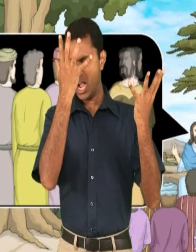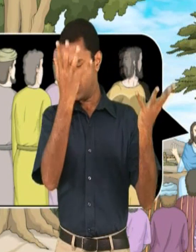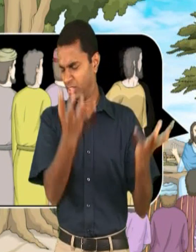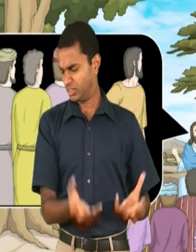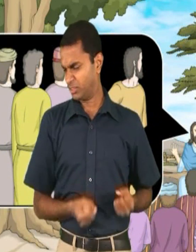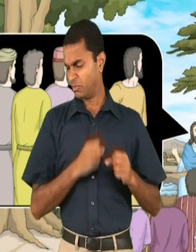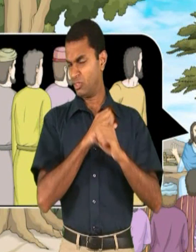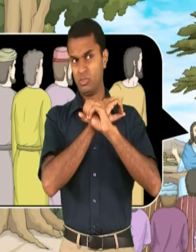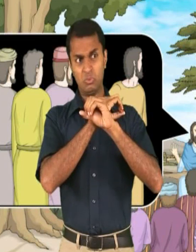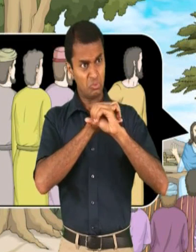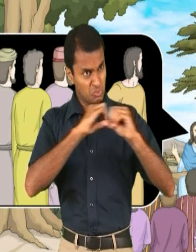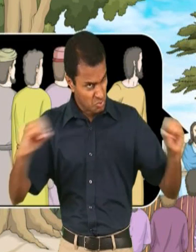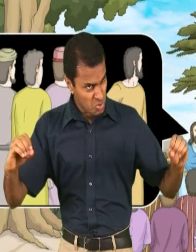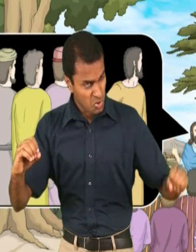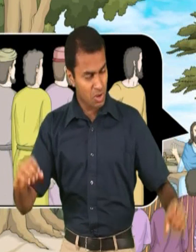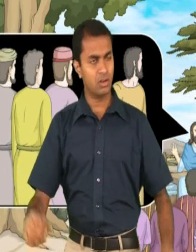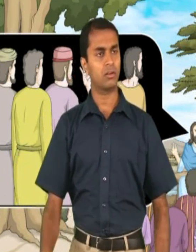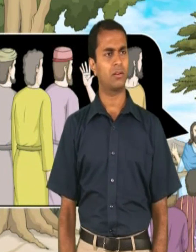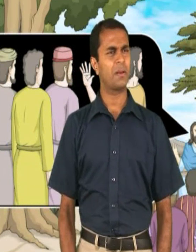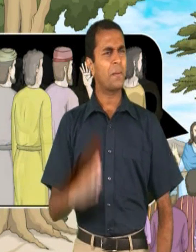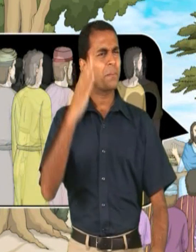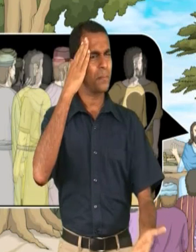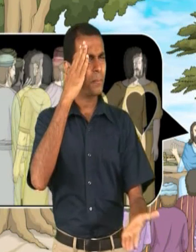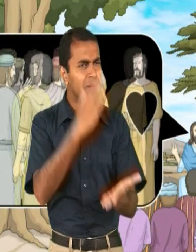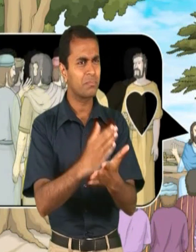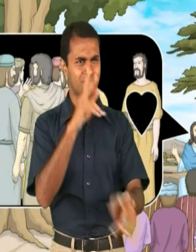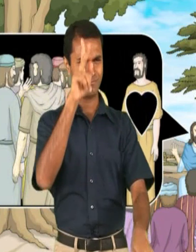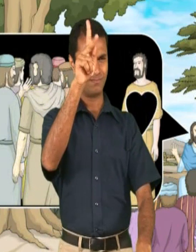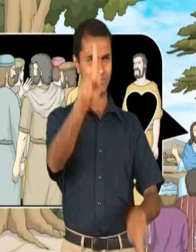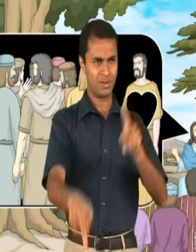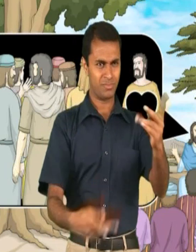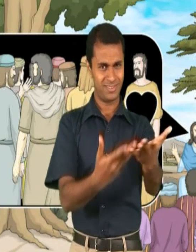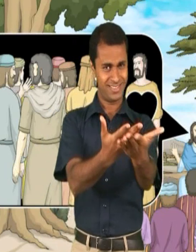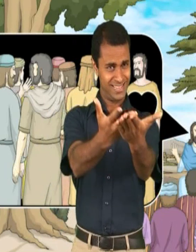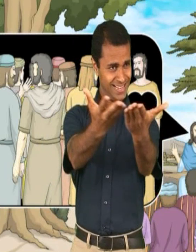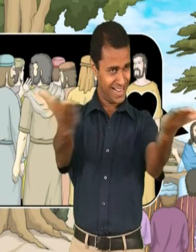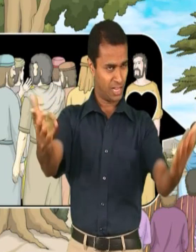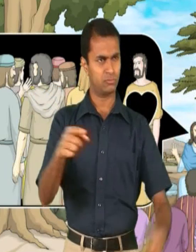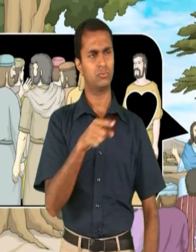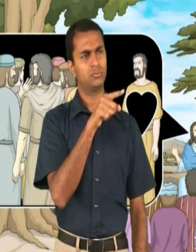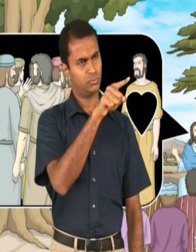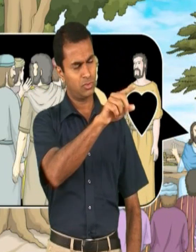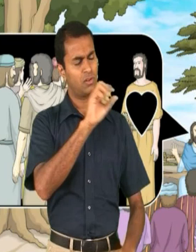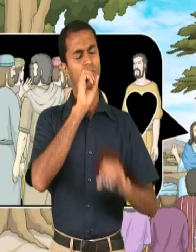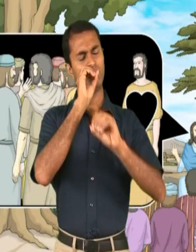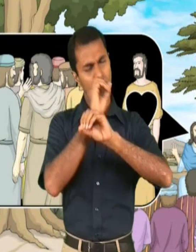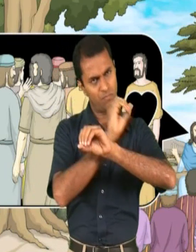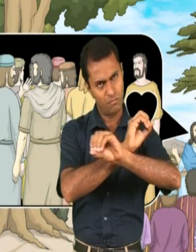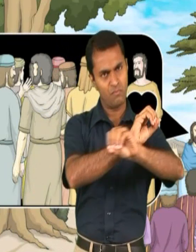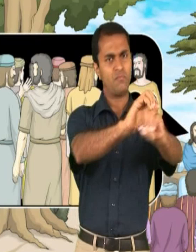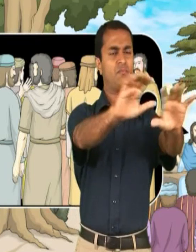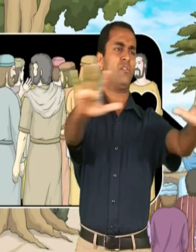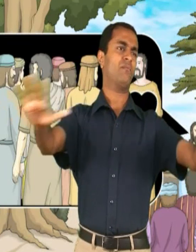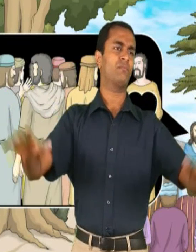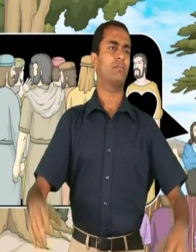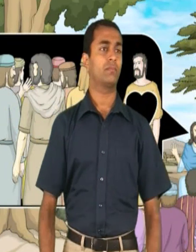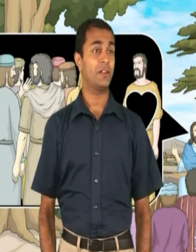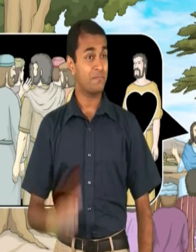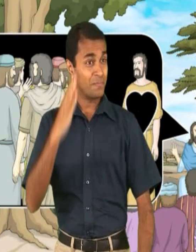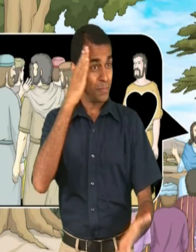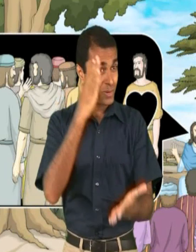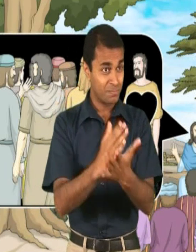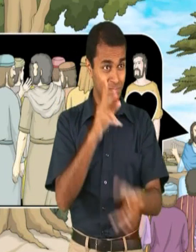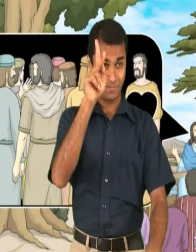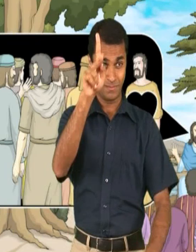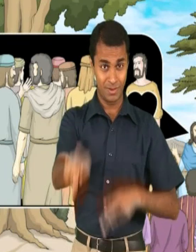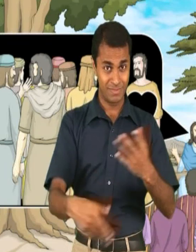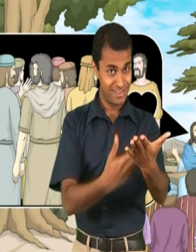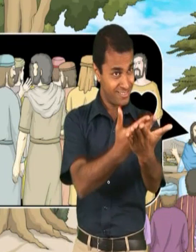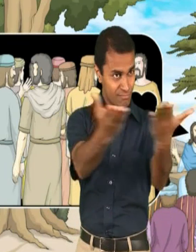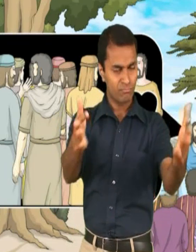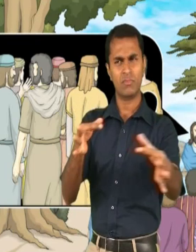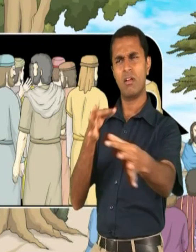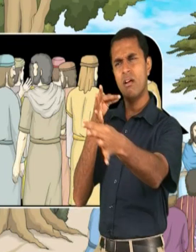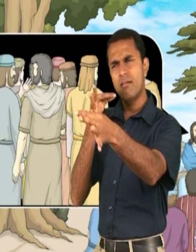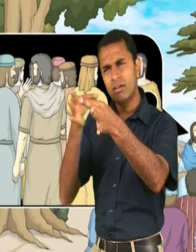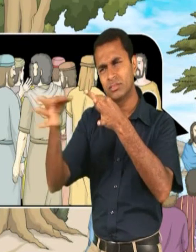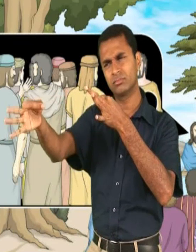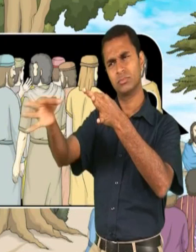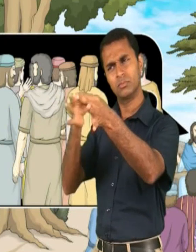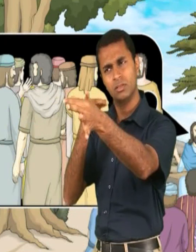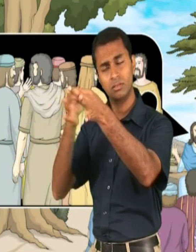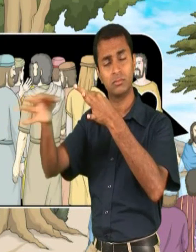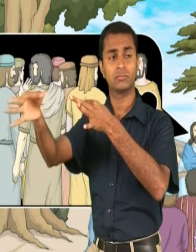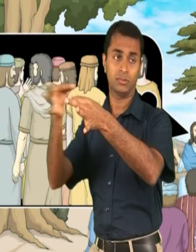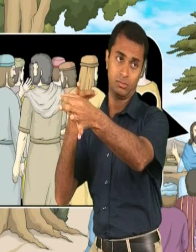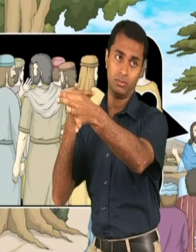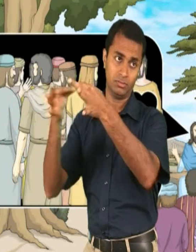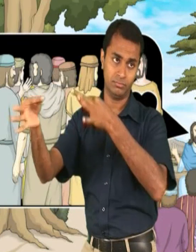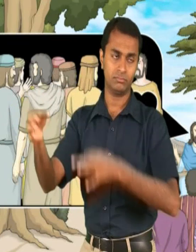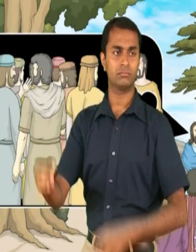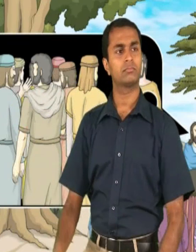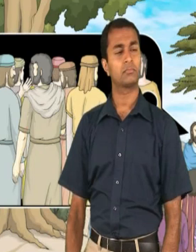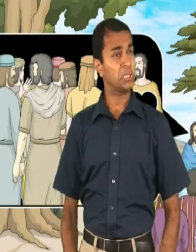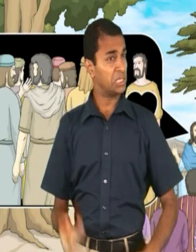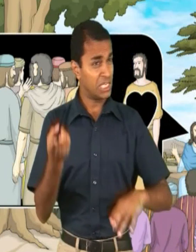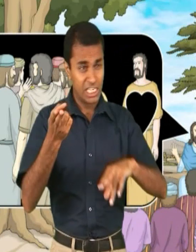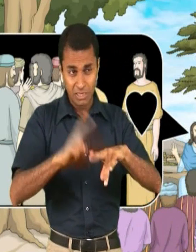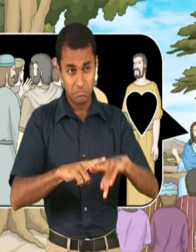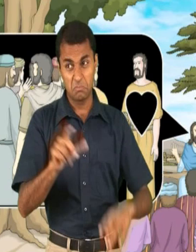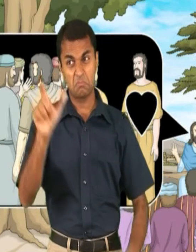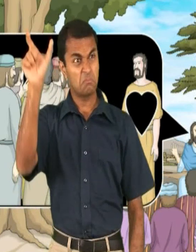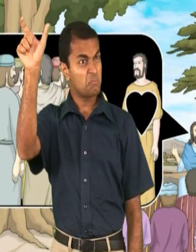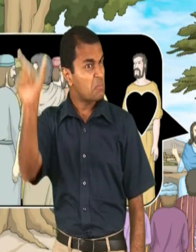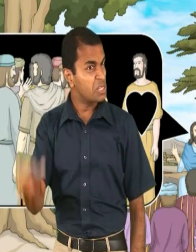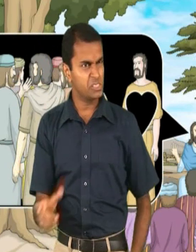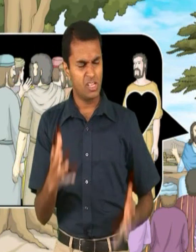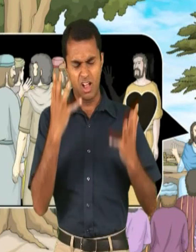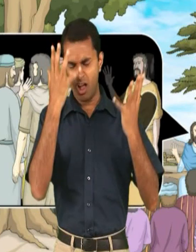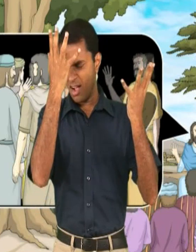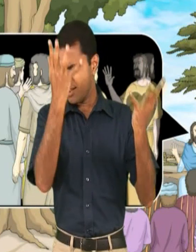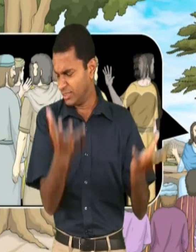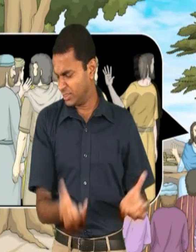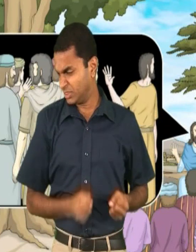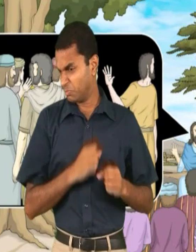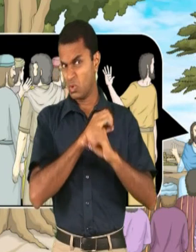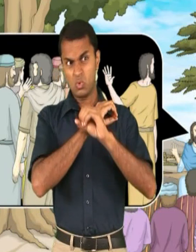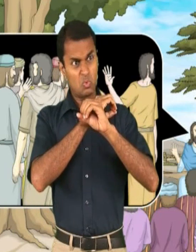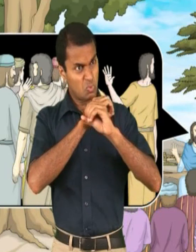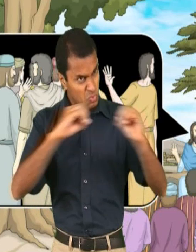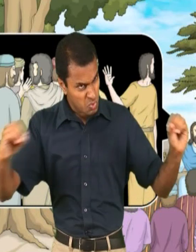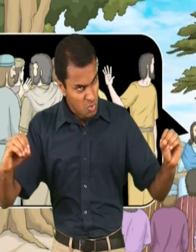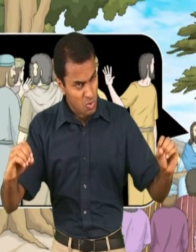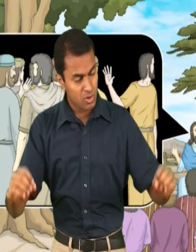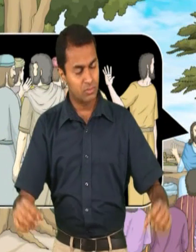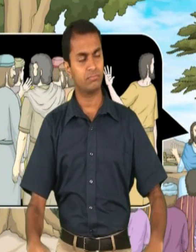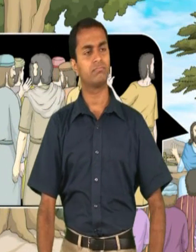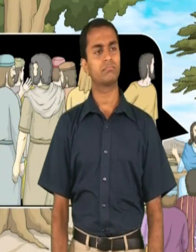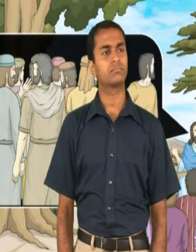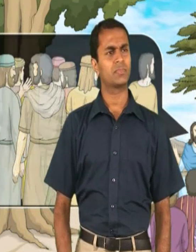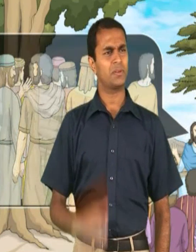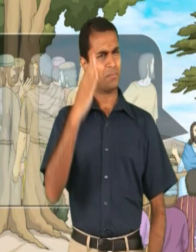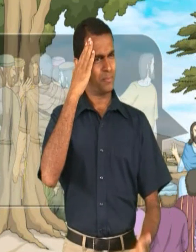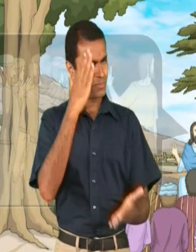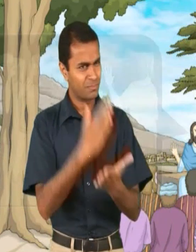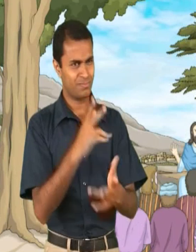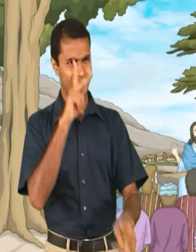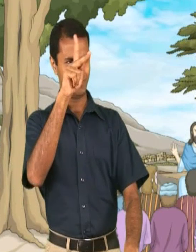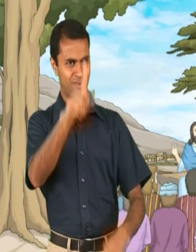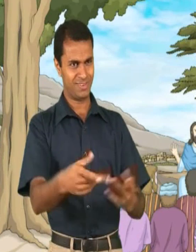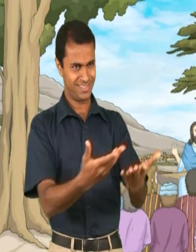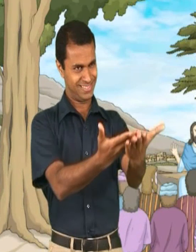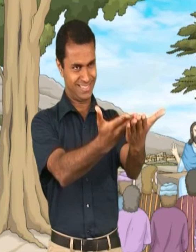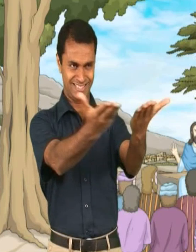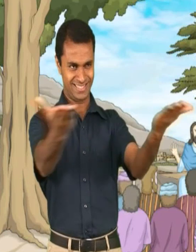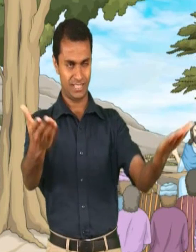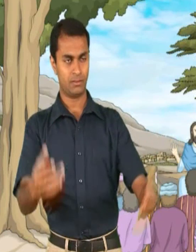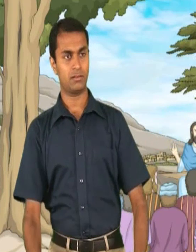If he refuses to listen to them, tell it to the church.